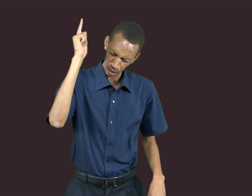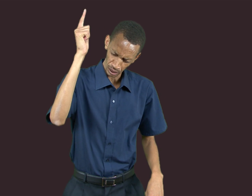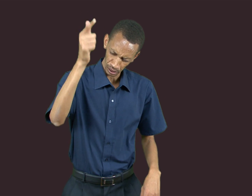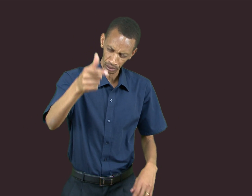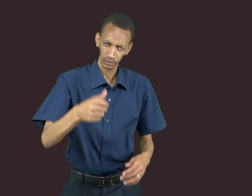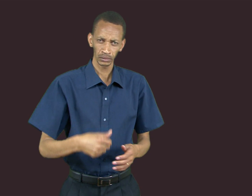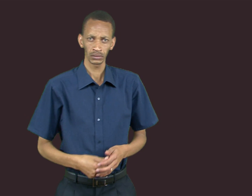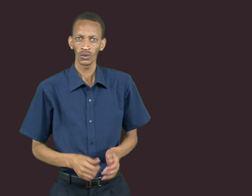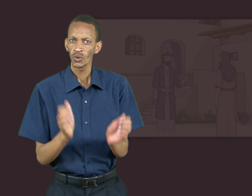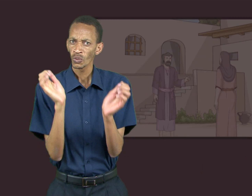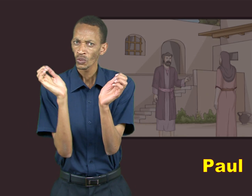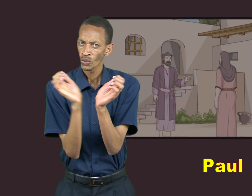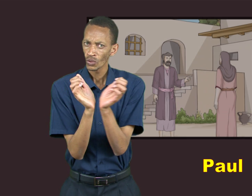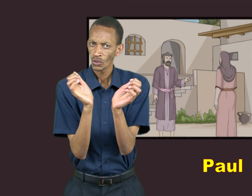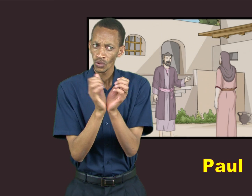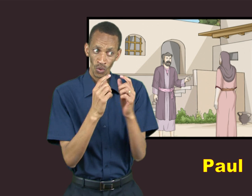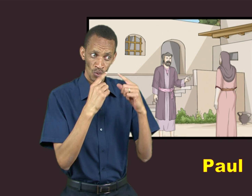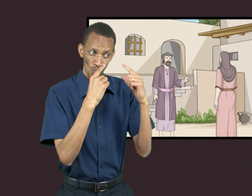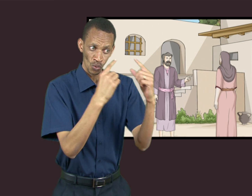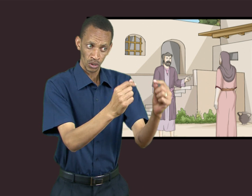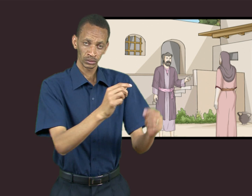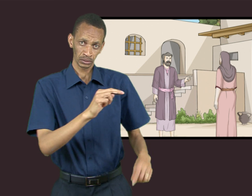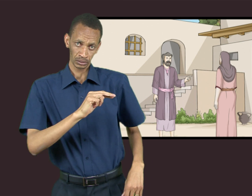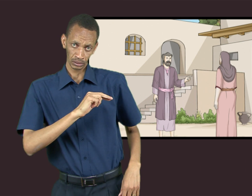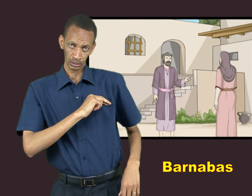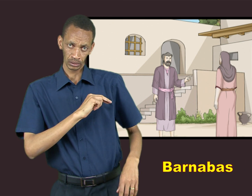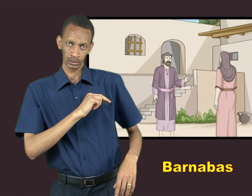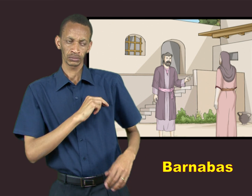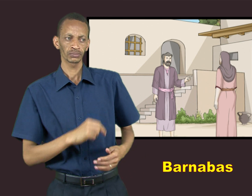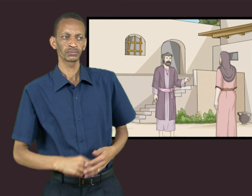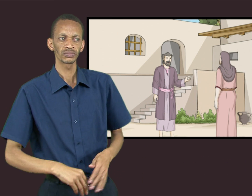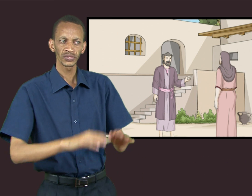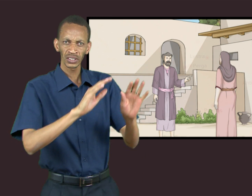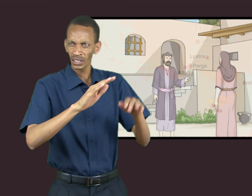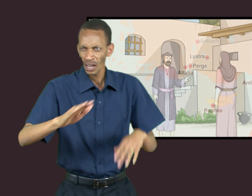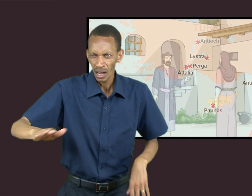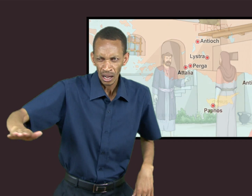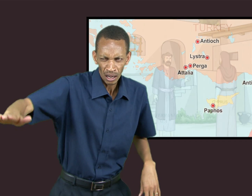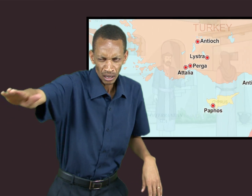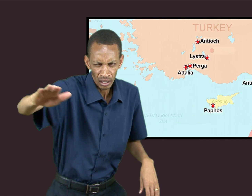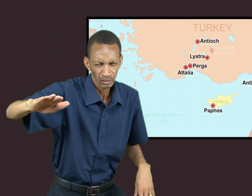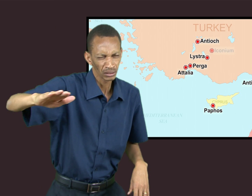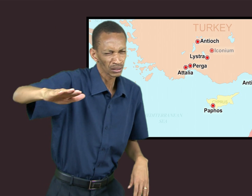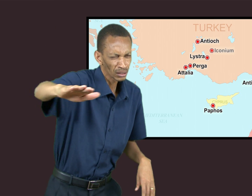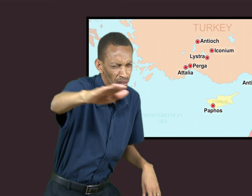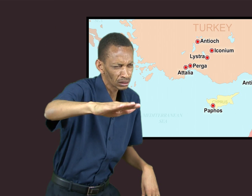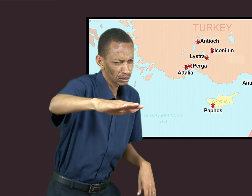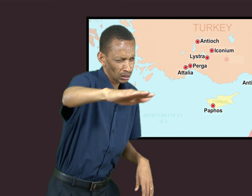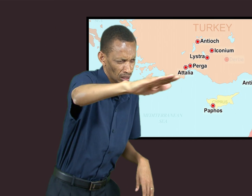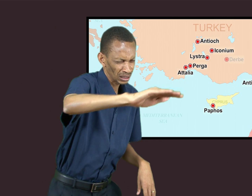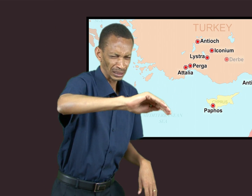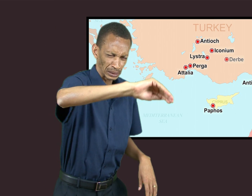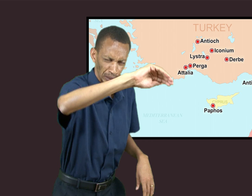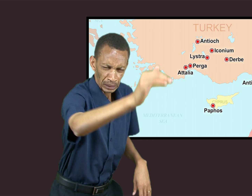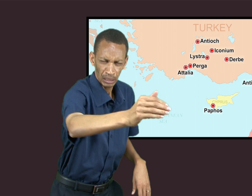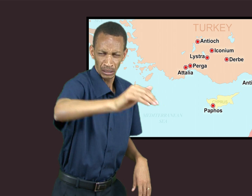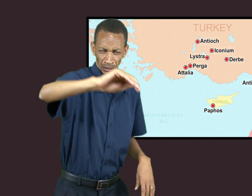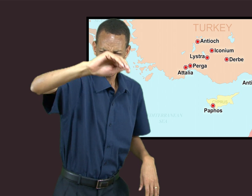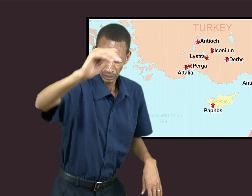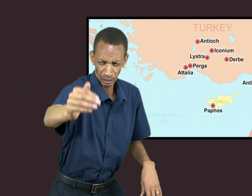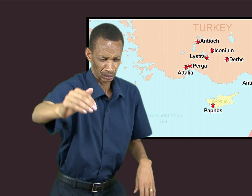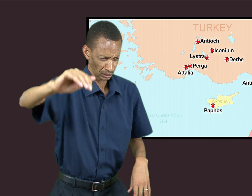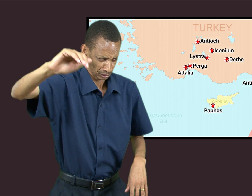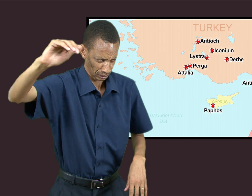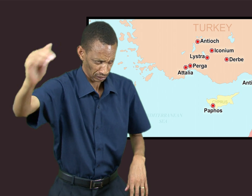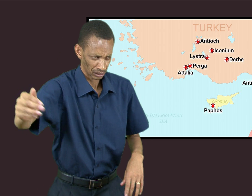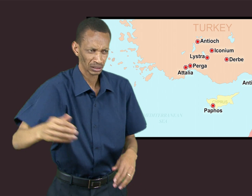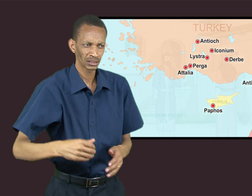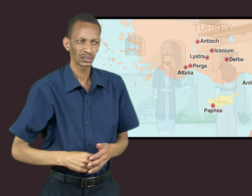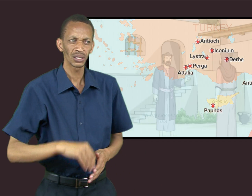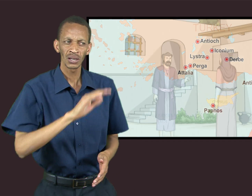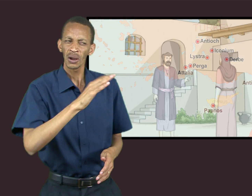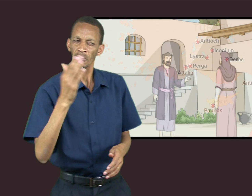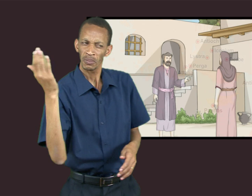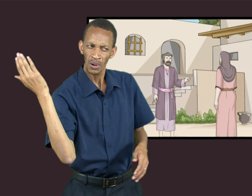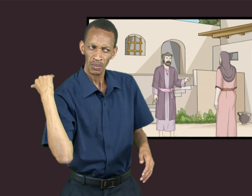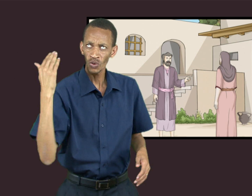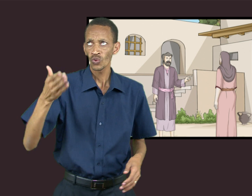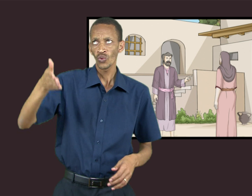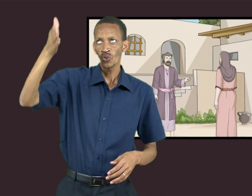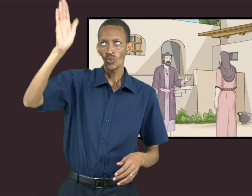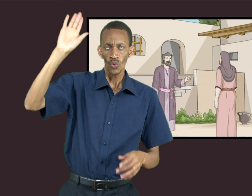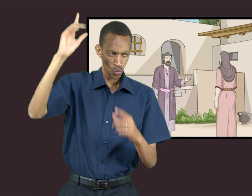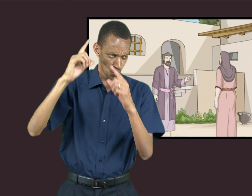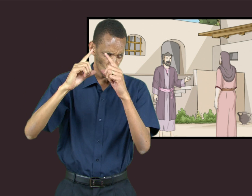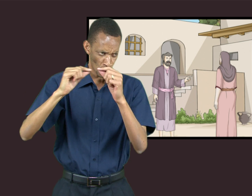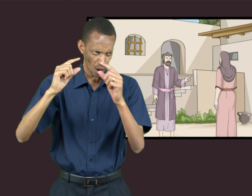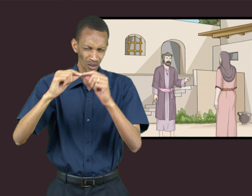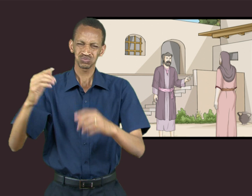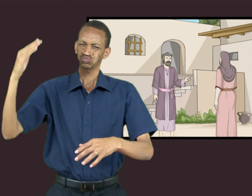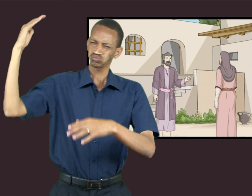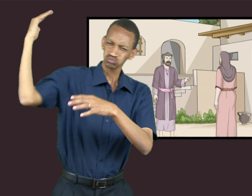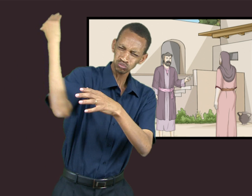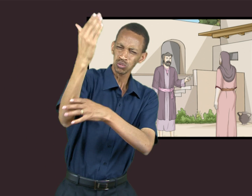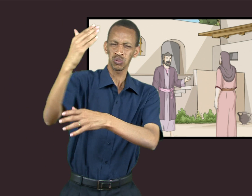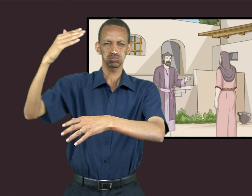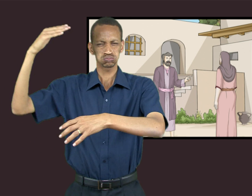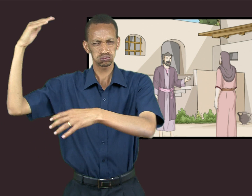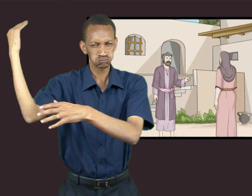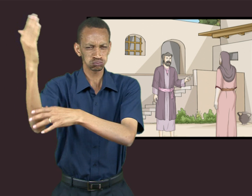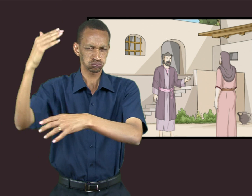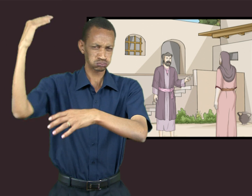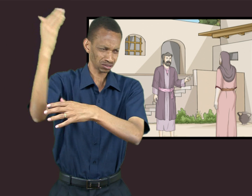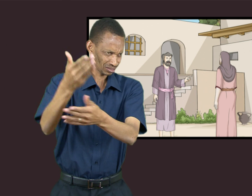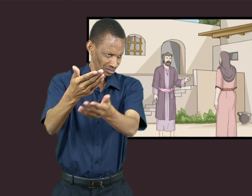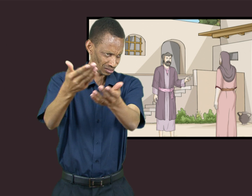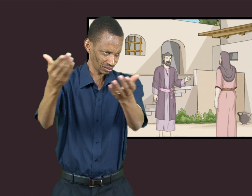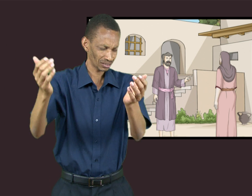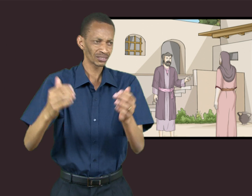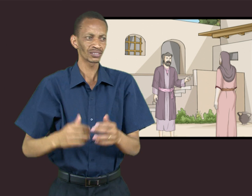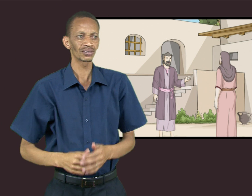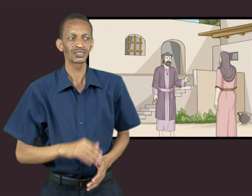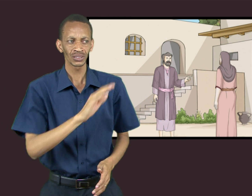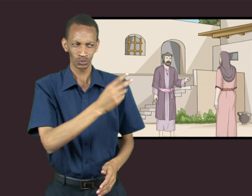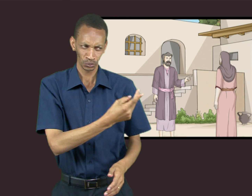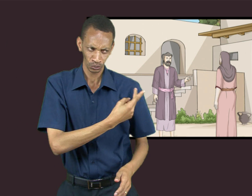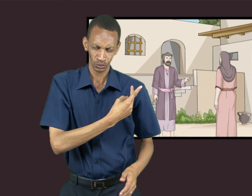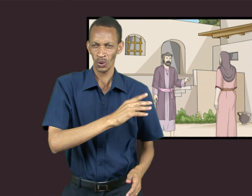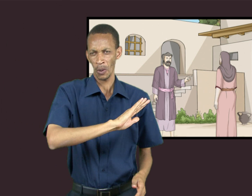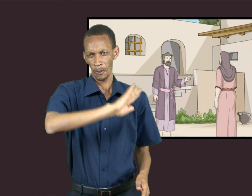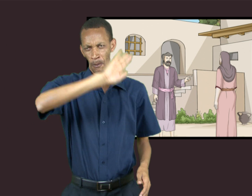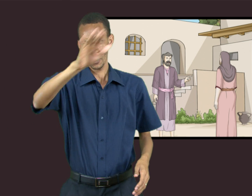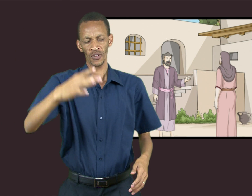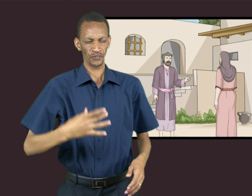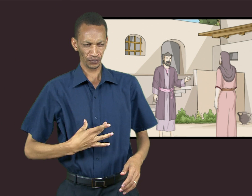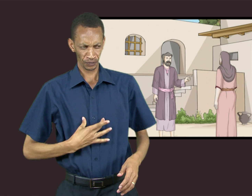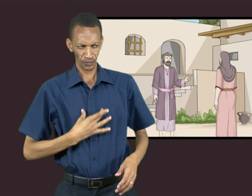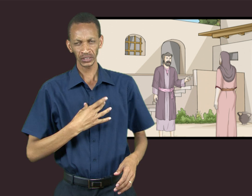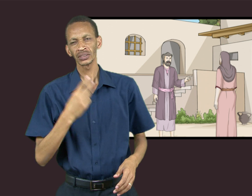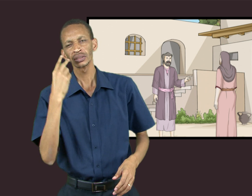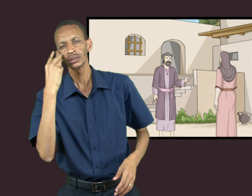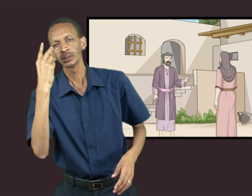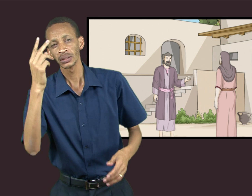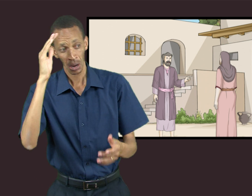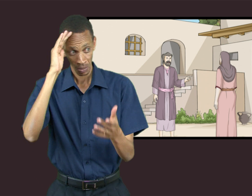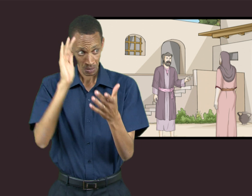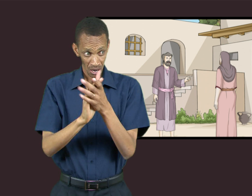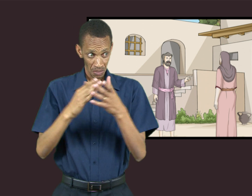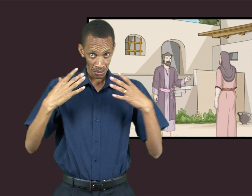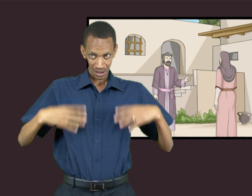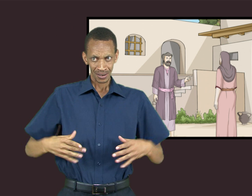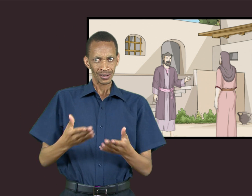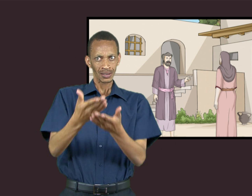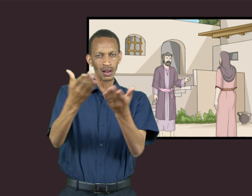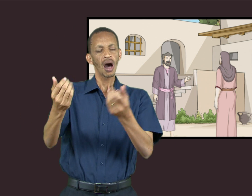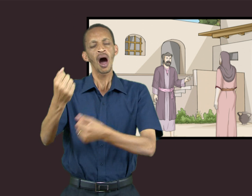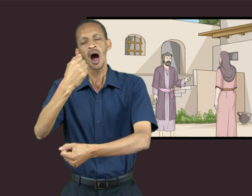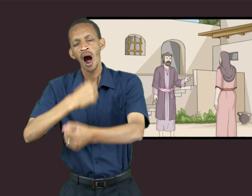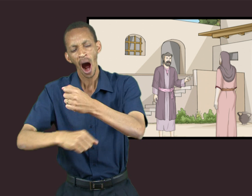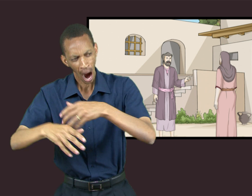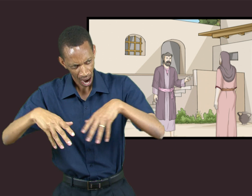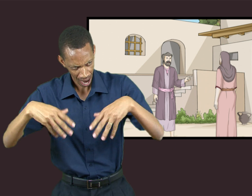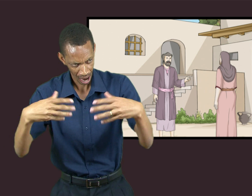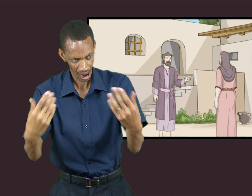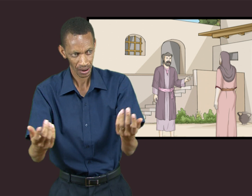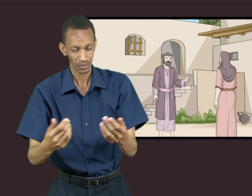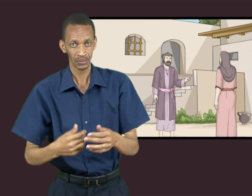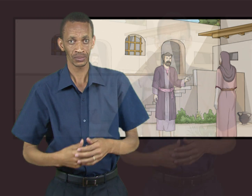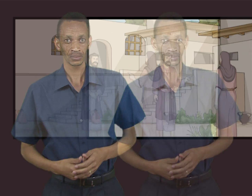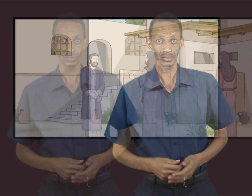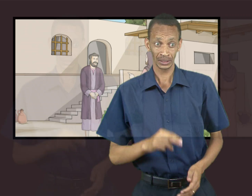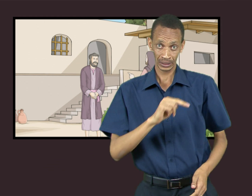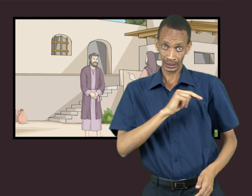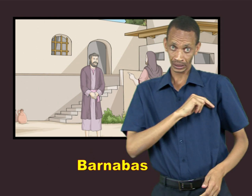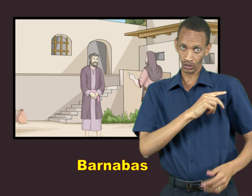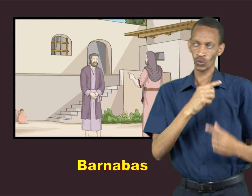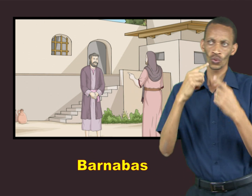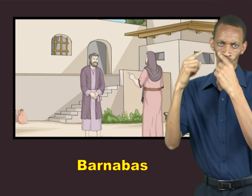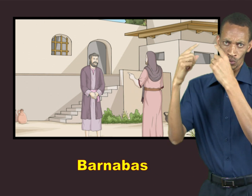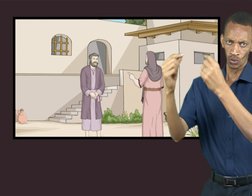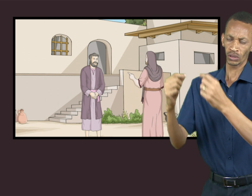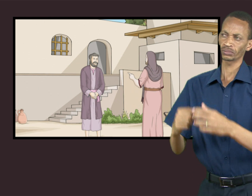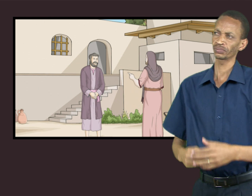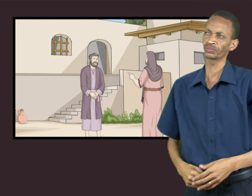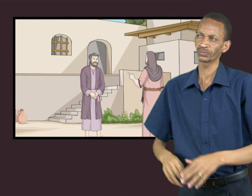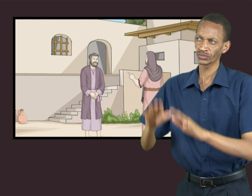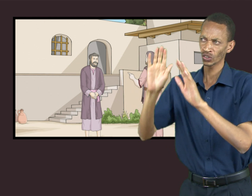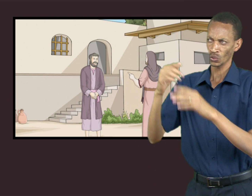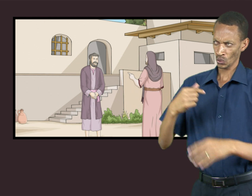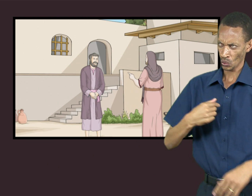Some time later Paul said to Barnabas, “Let us go back and visit the brothers in every town where we proclaimed the word of the Lord, to see how they are doing.”